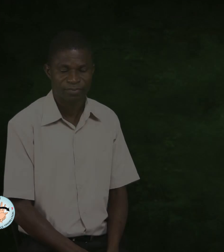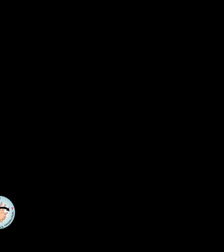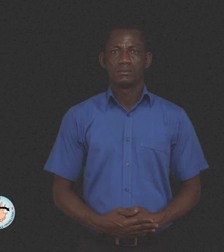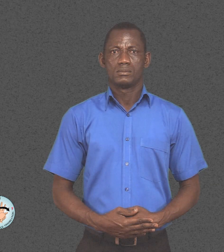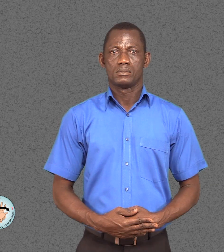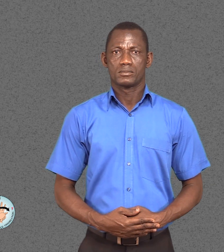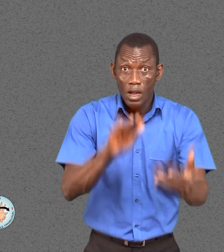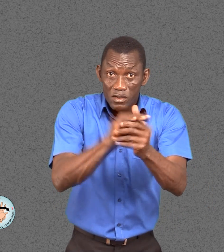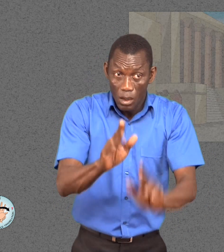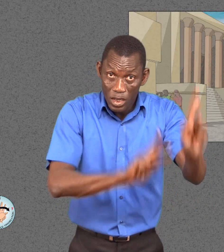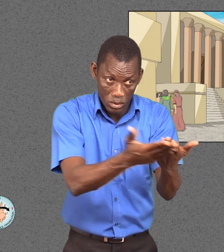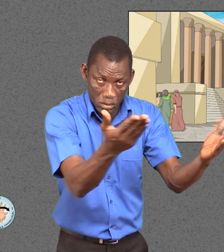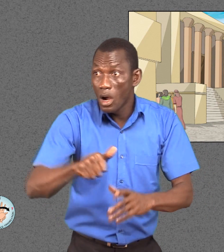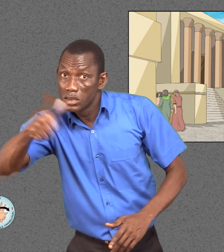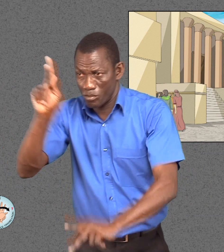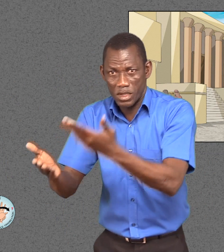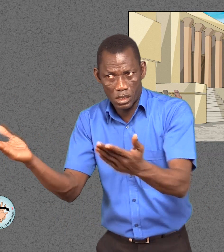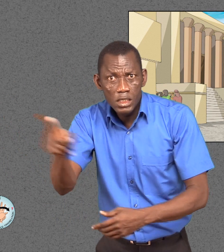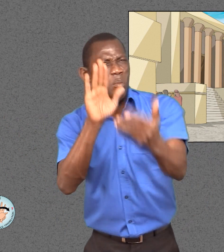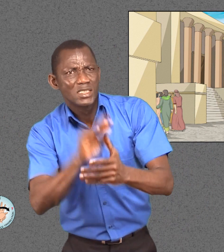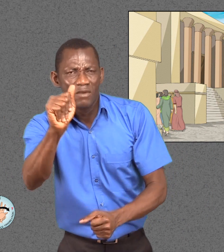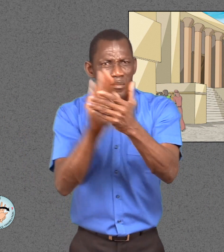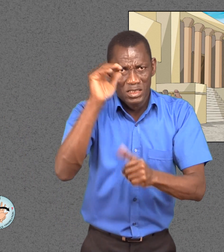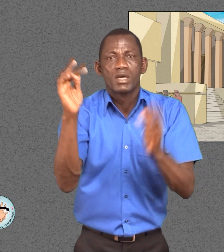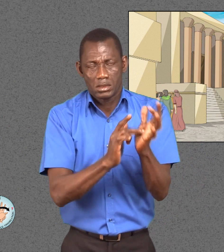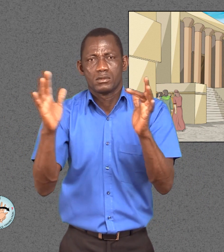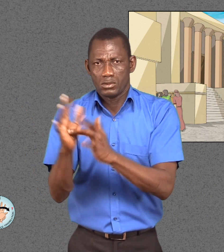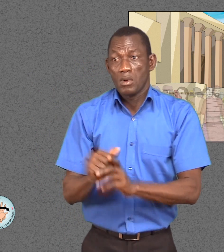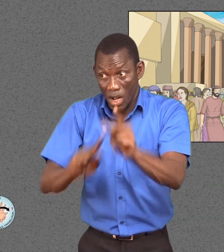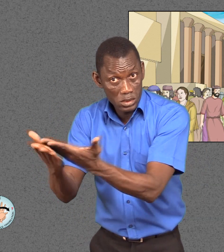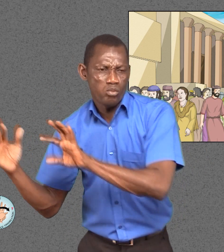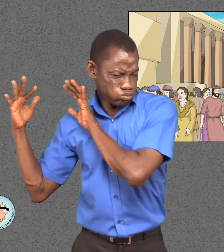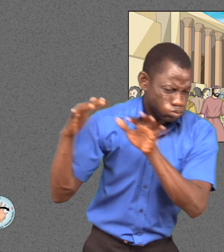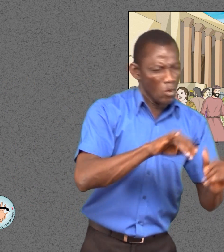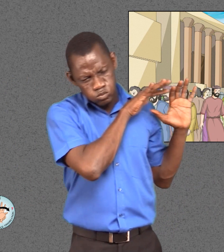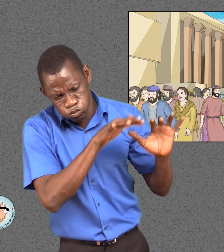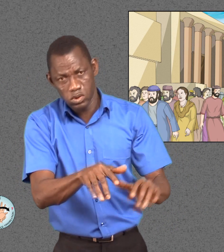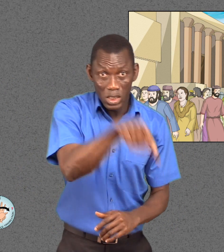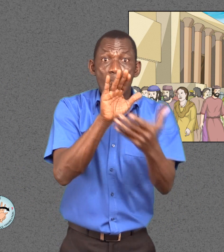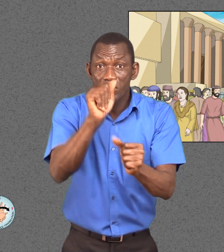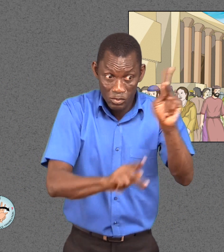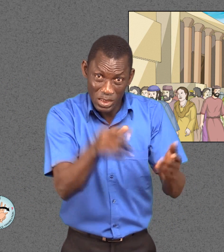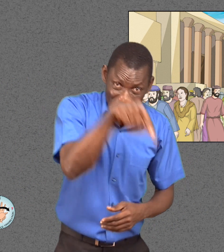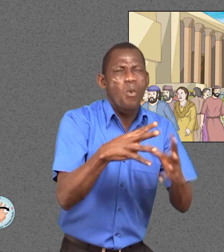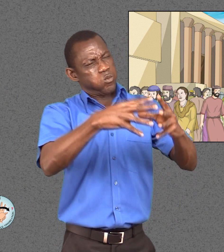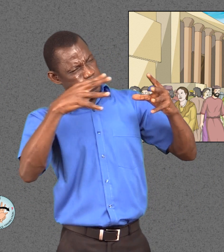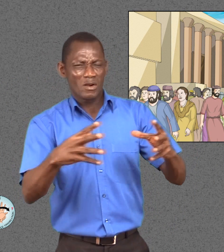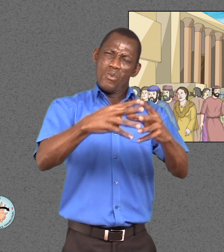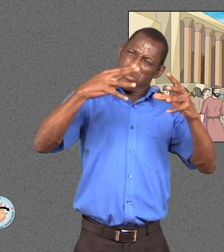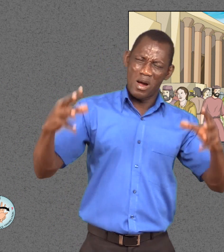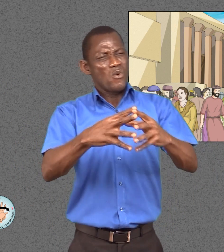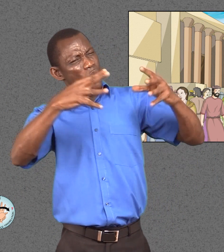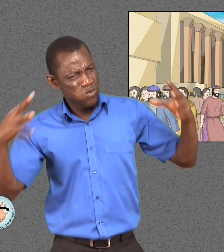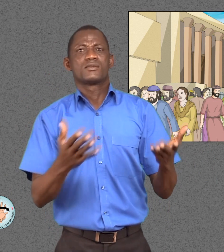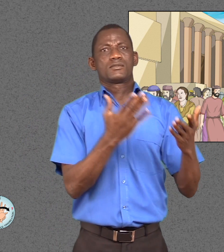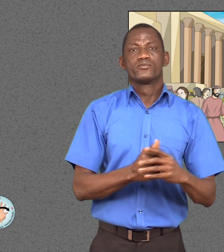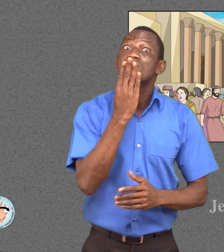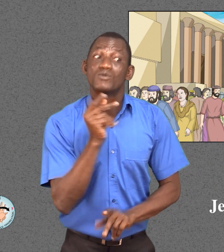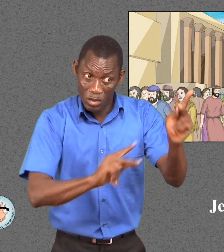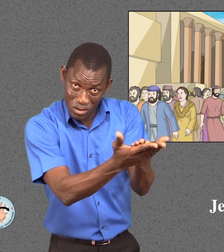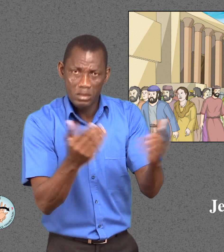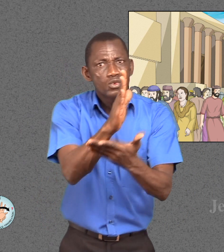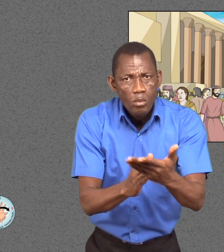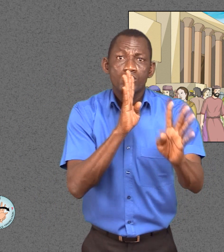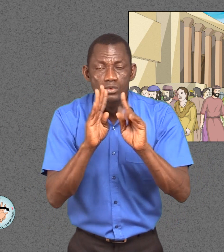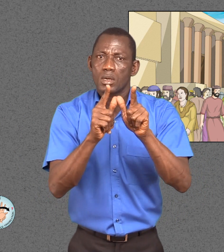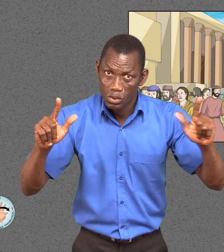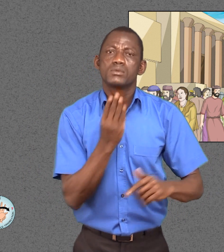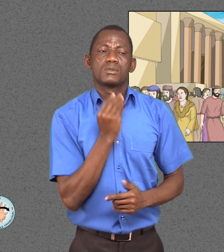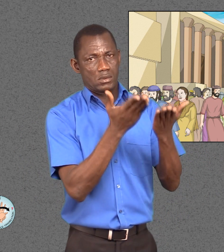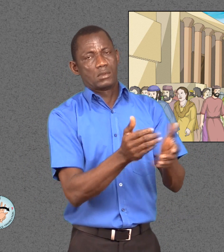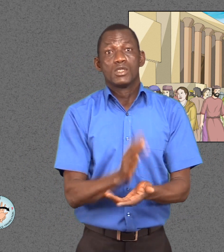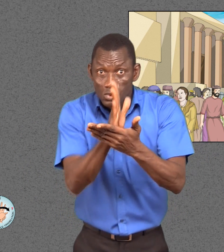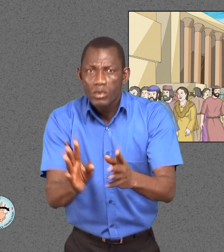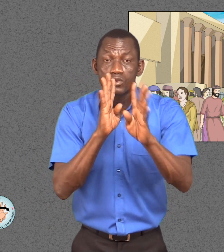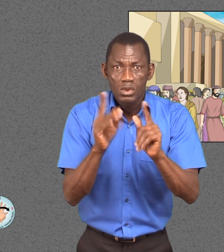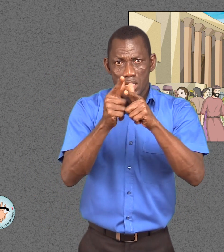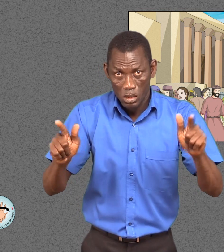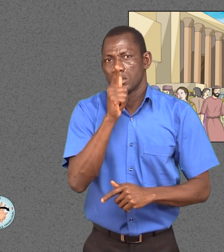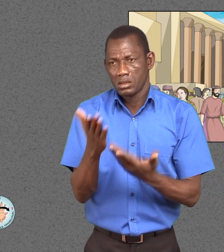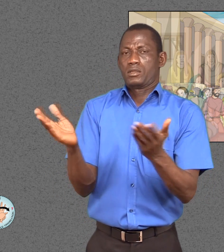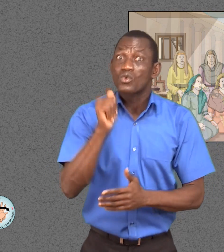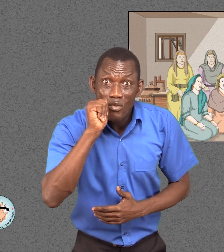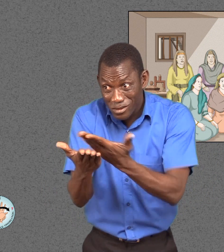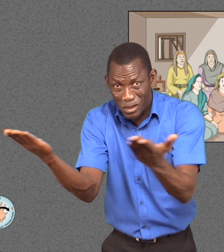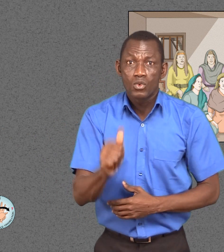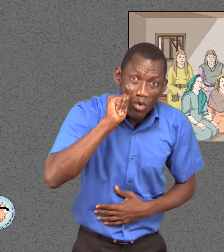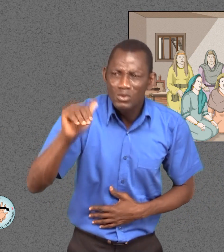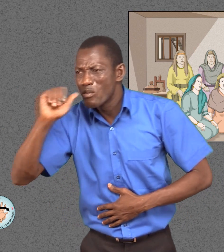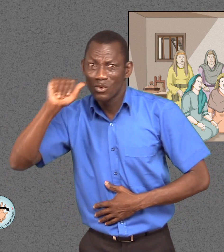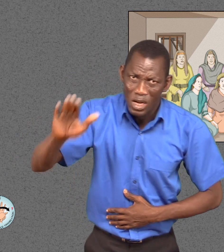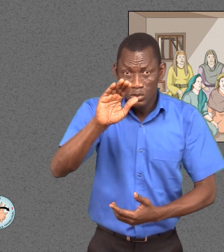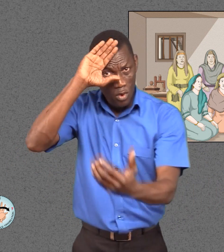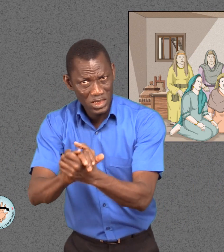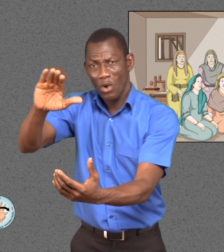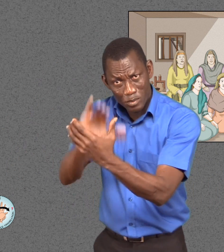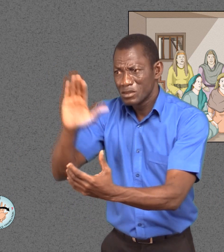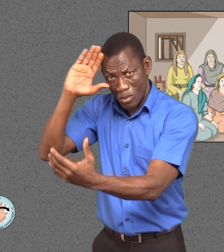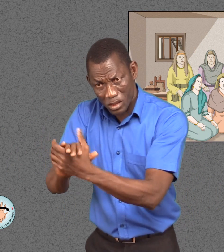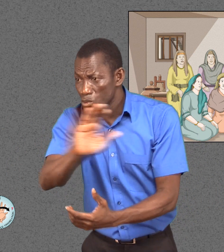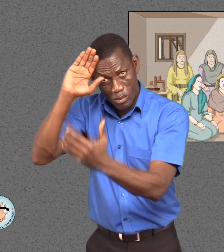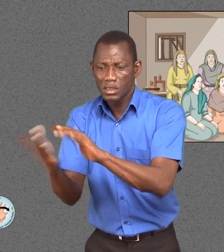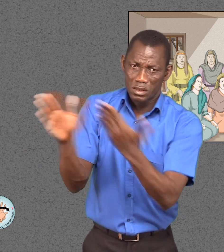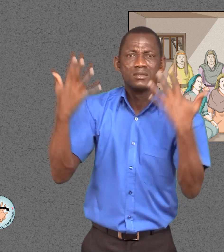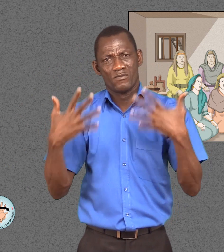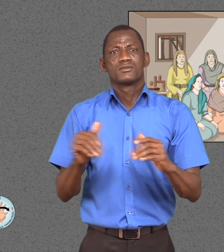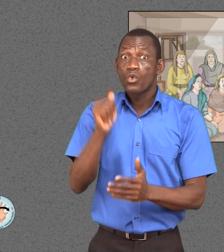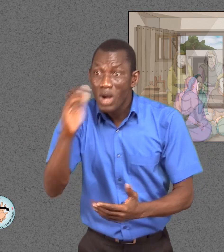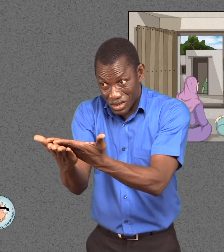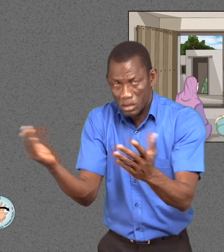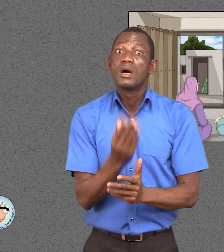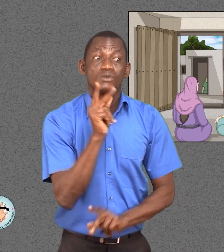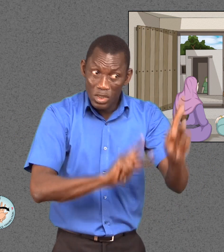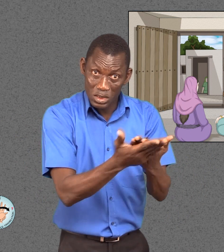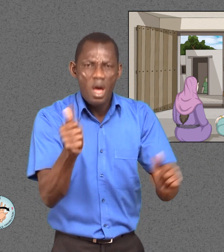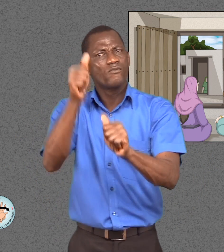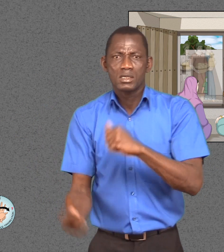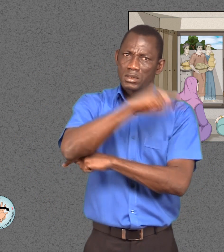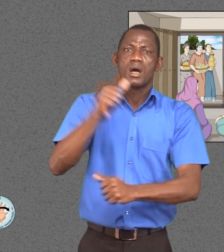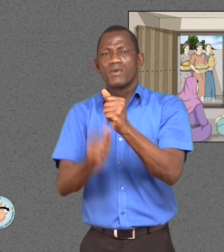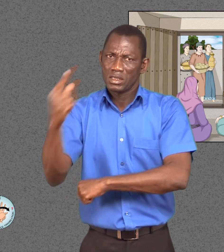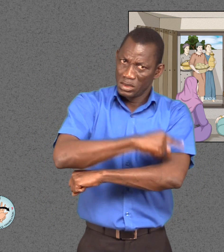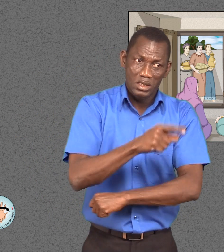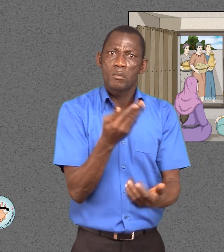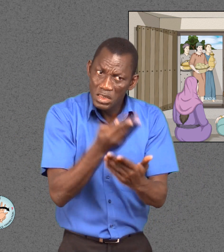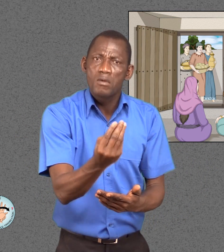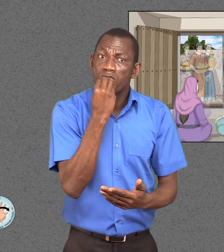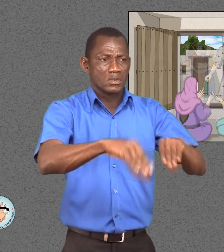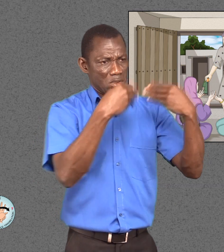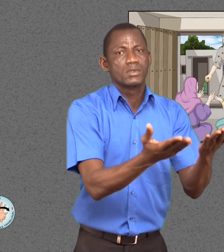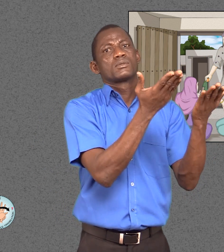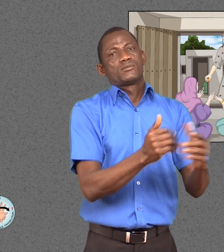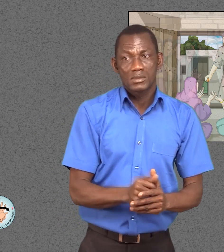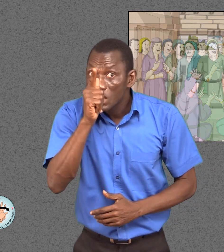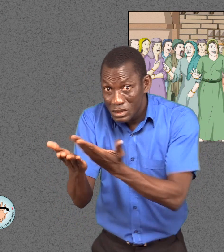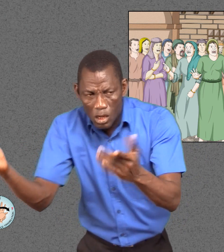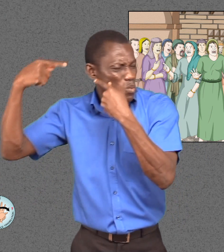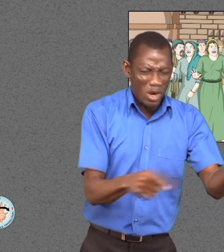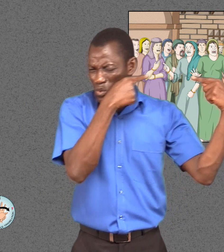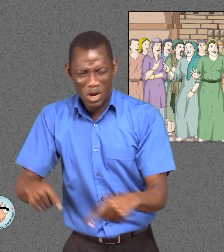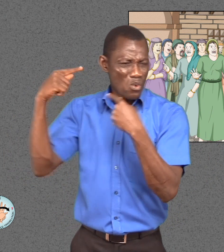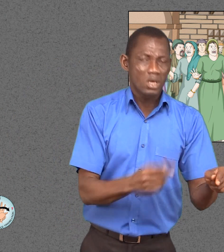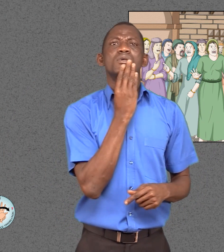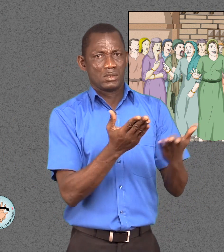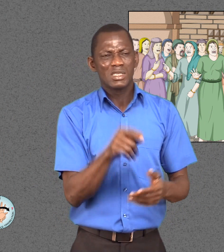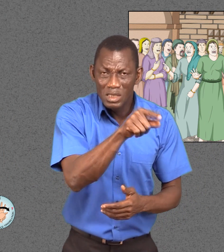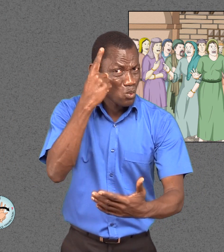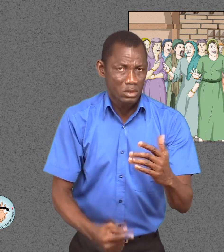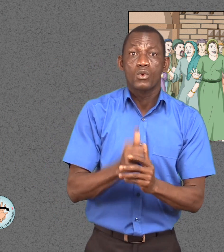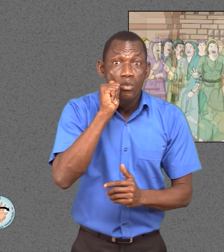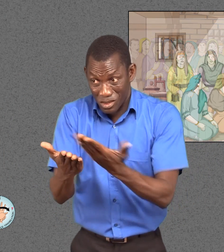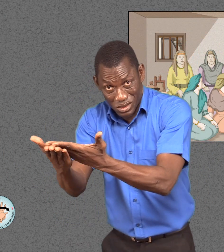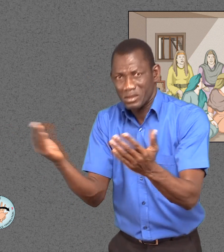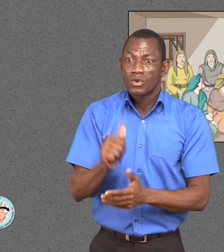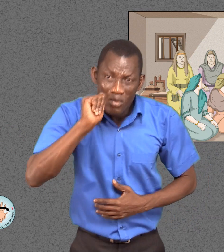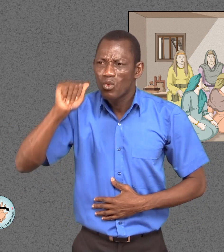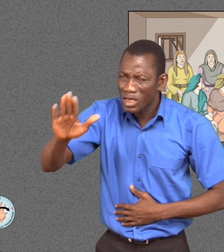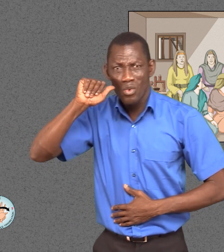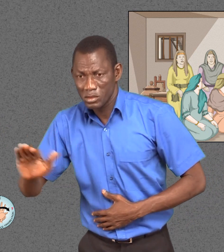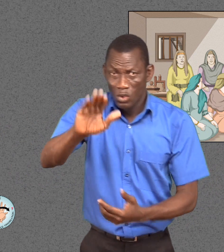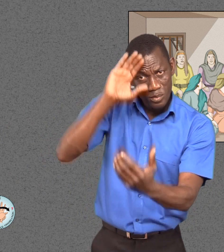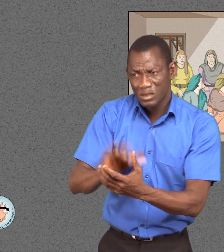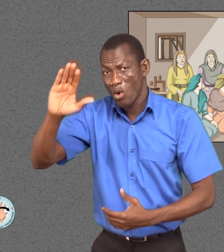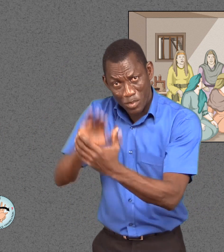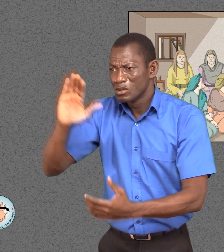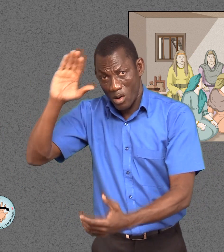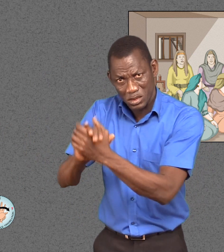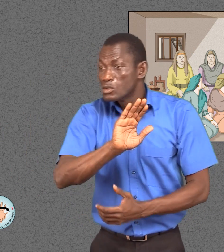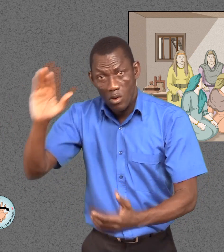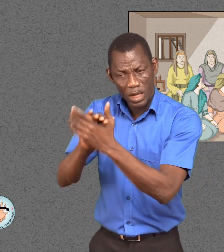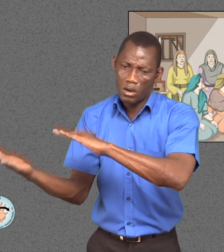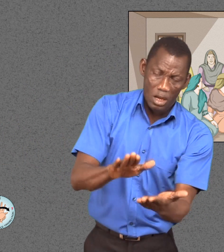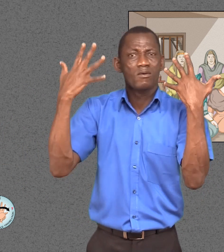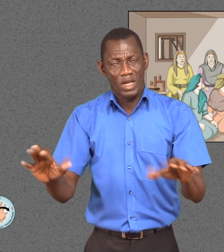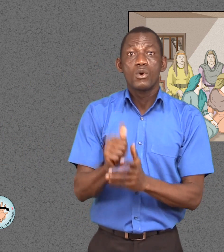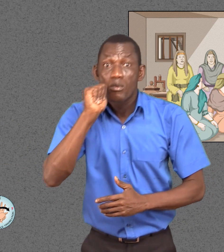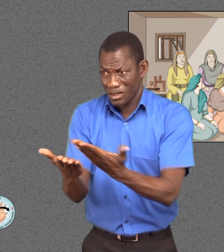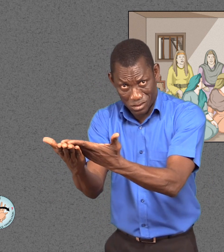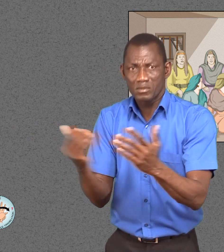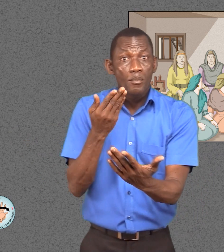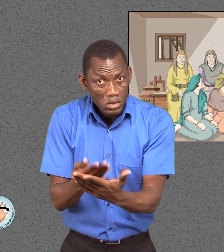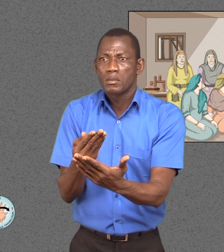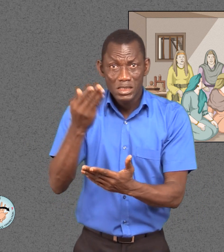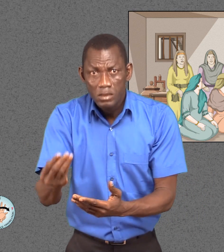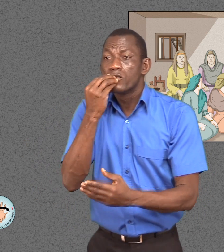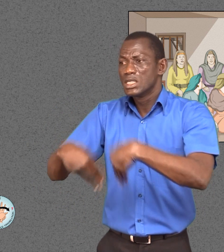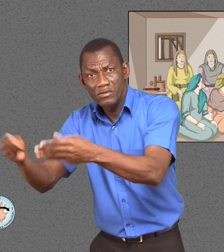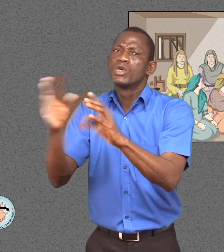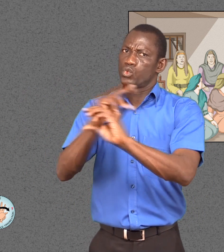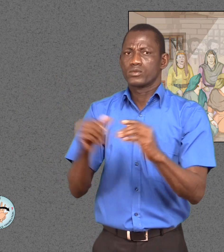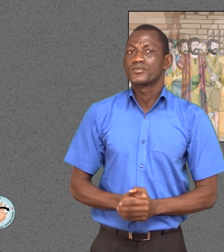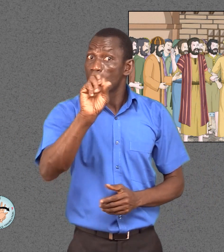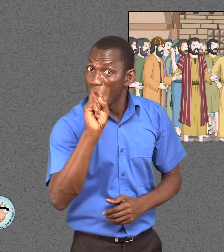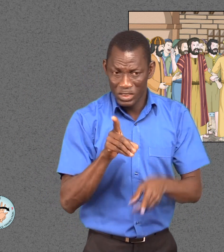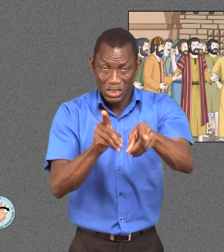In those days when the disciples were increasing in number, the Grecian Jews among them began to grumble against the Hebraic Jews because their widows were being overlooked in the daily distribution of food.